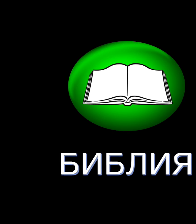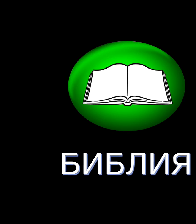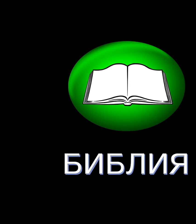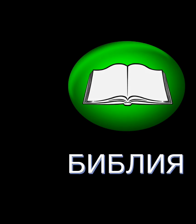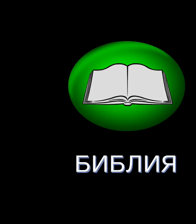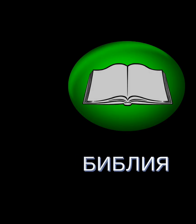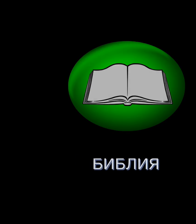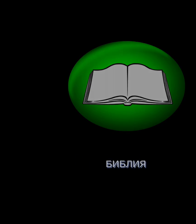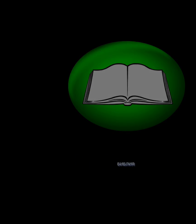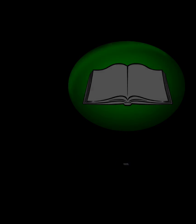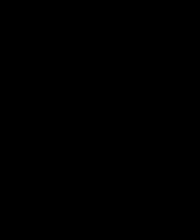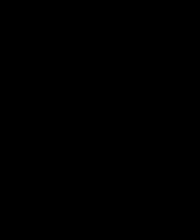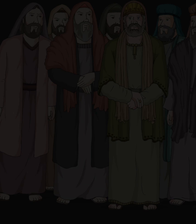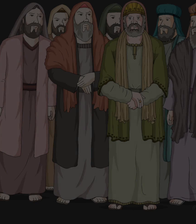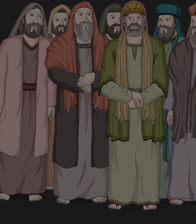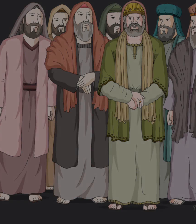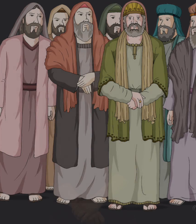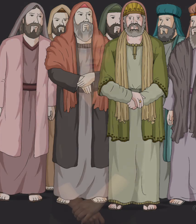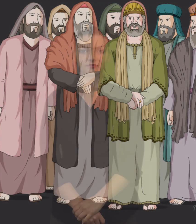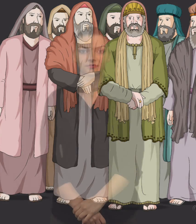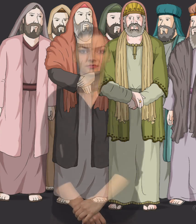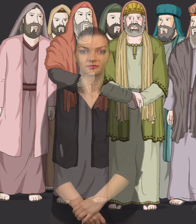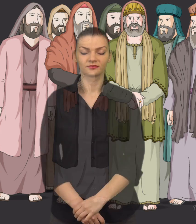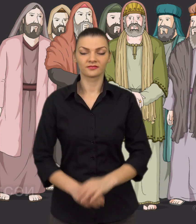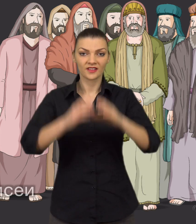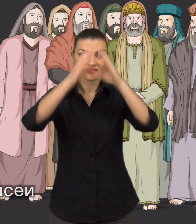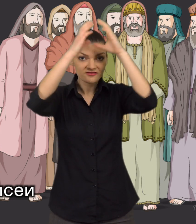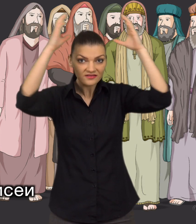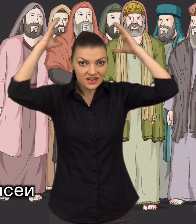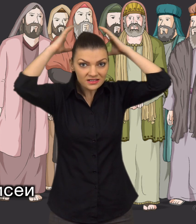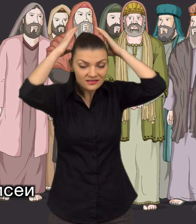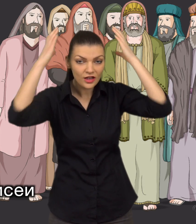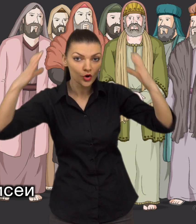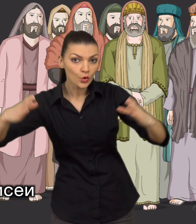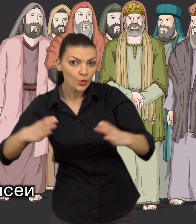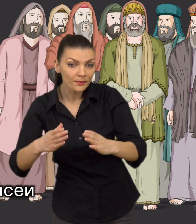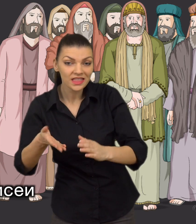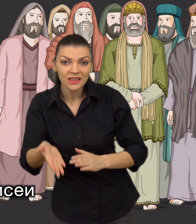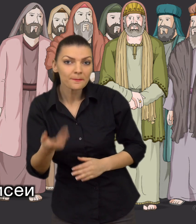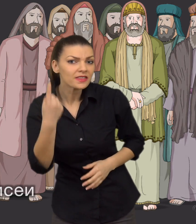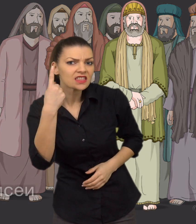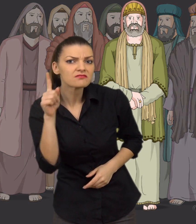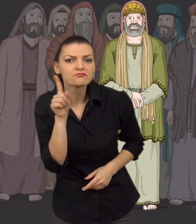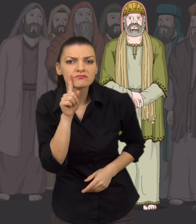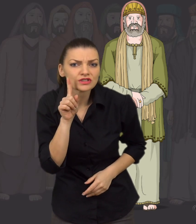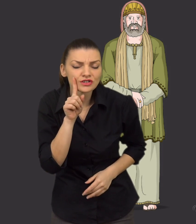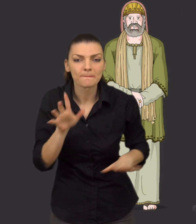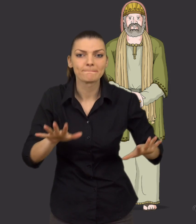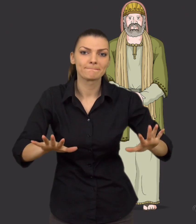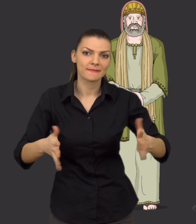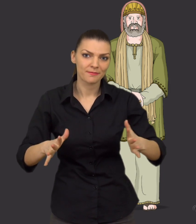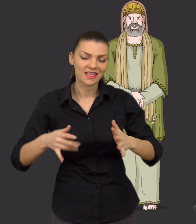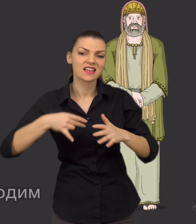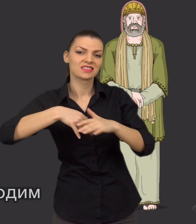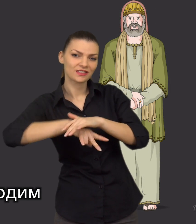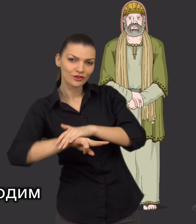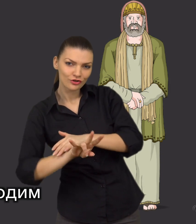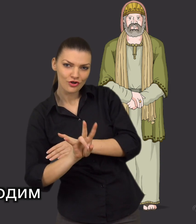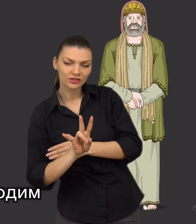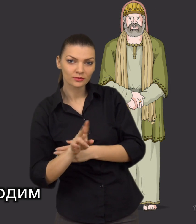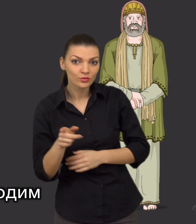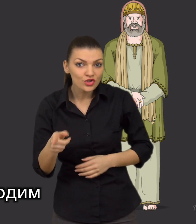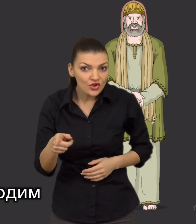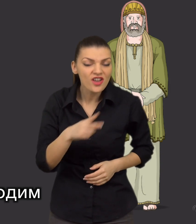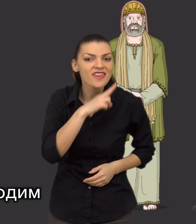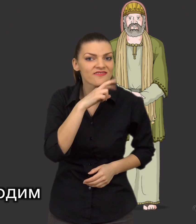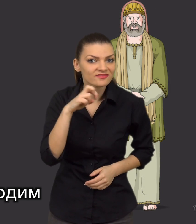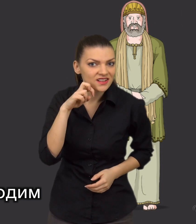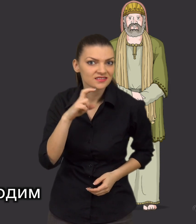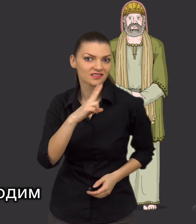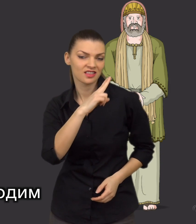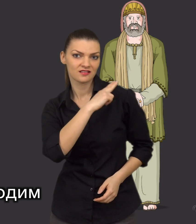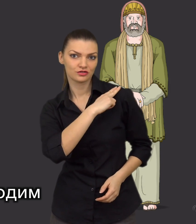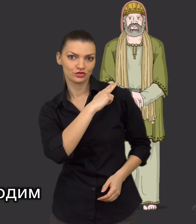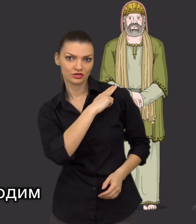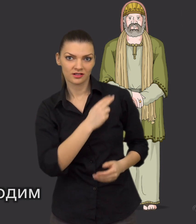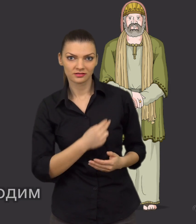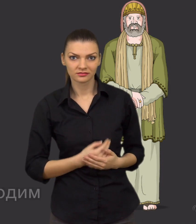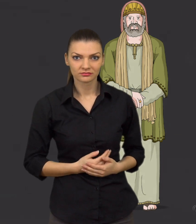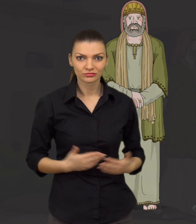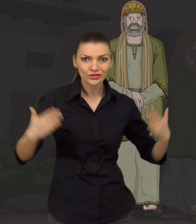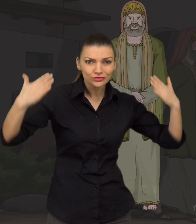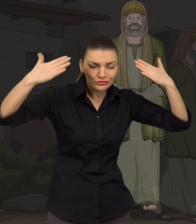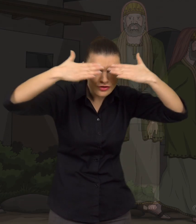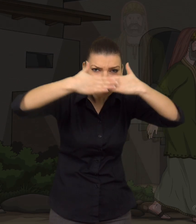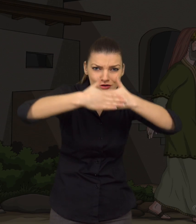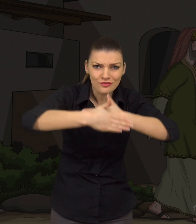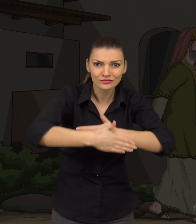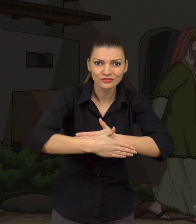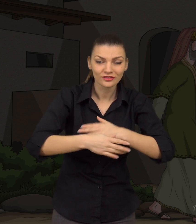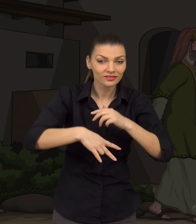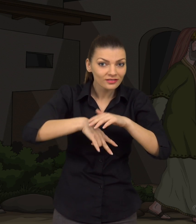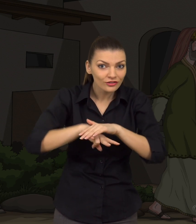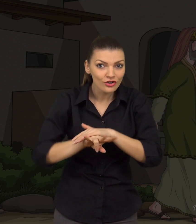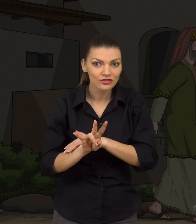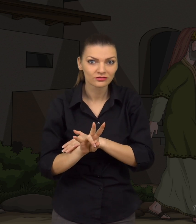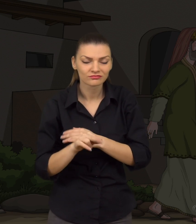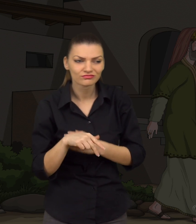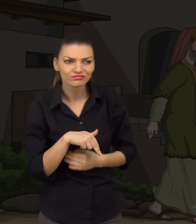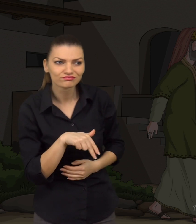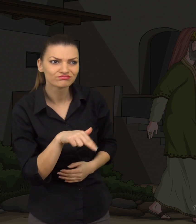Now there was a man of the Pharisees named Nicodemus, a leader of the Jews.